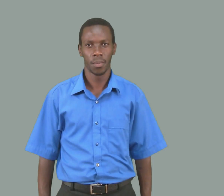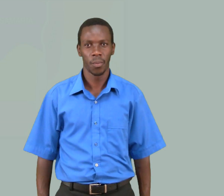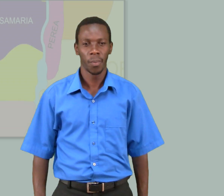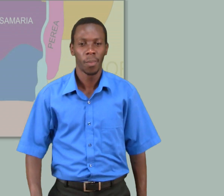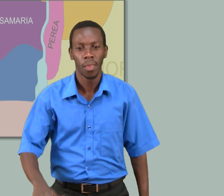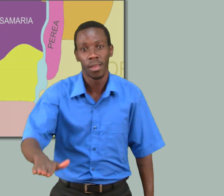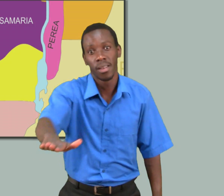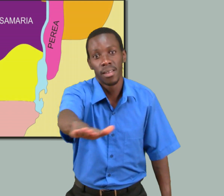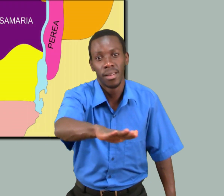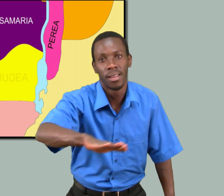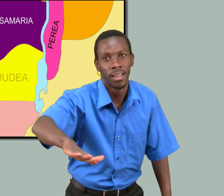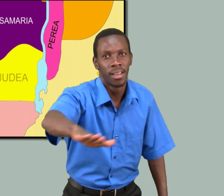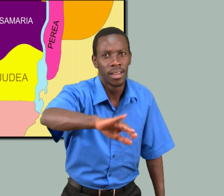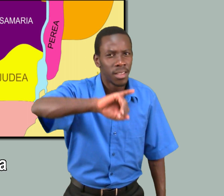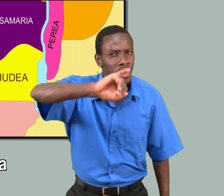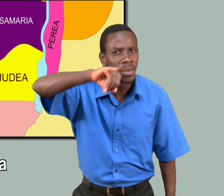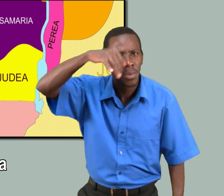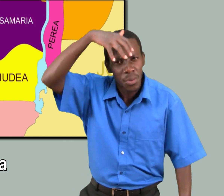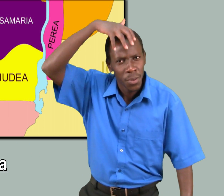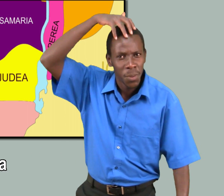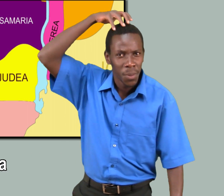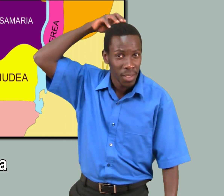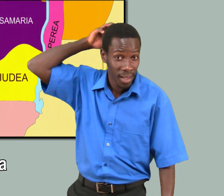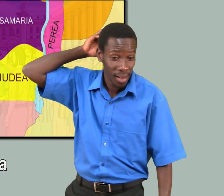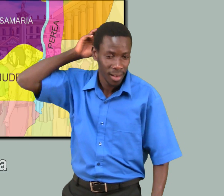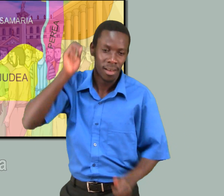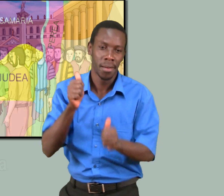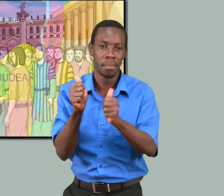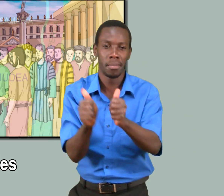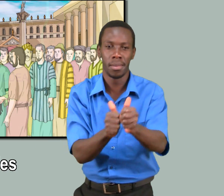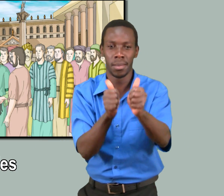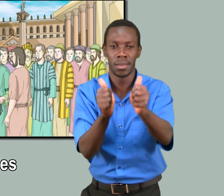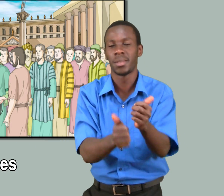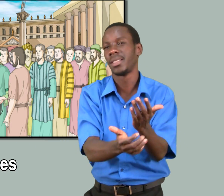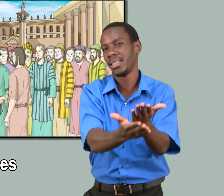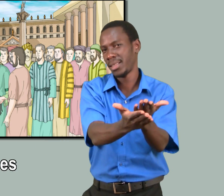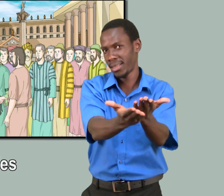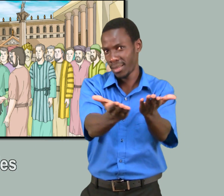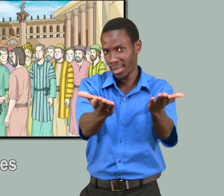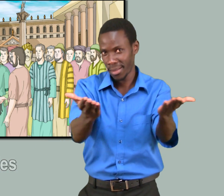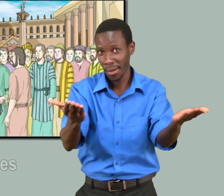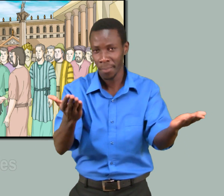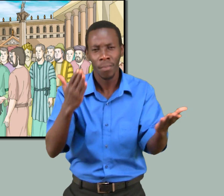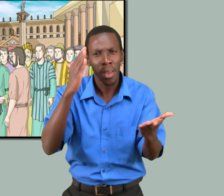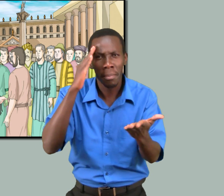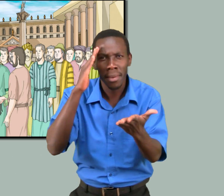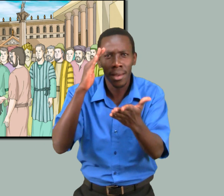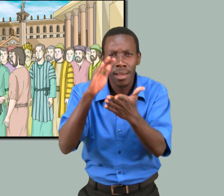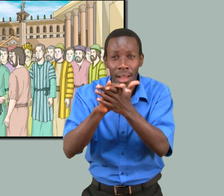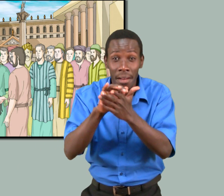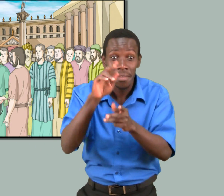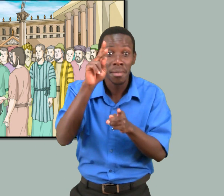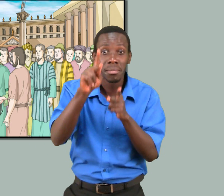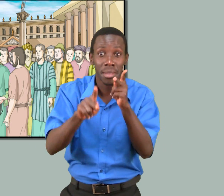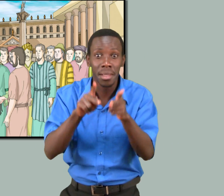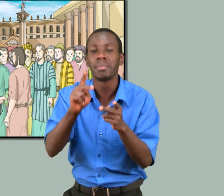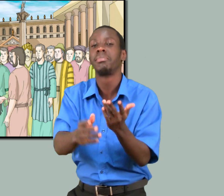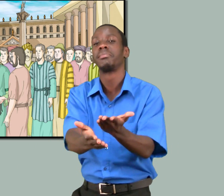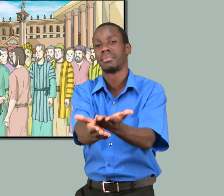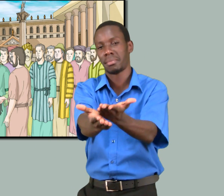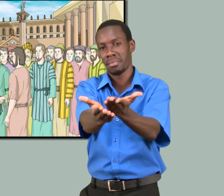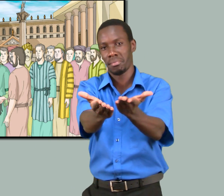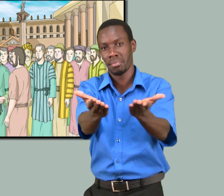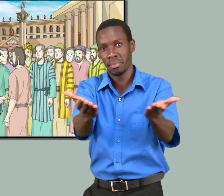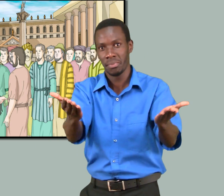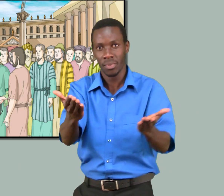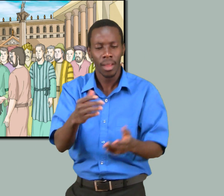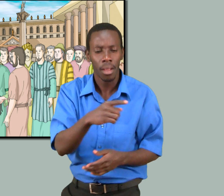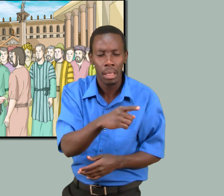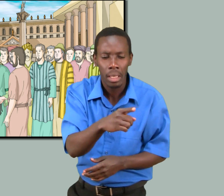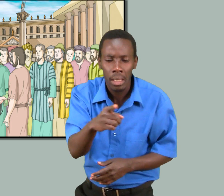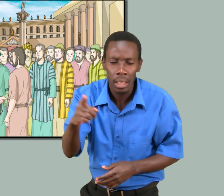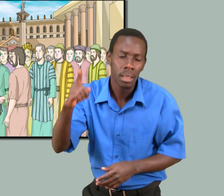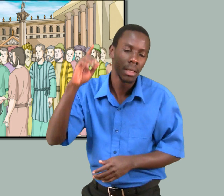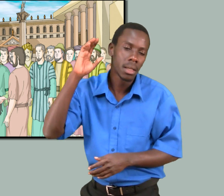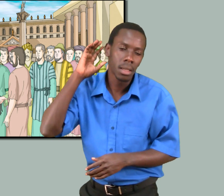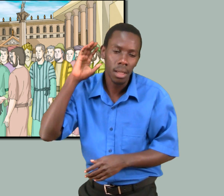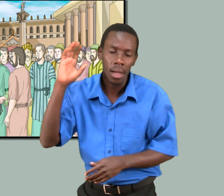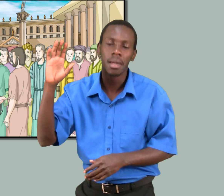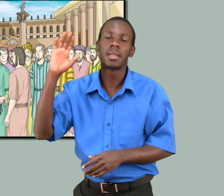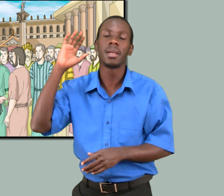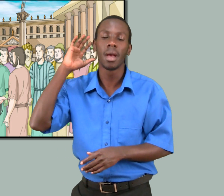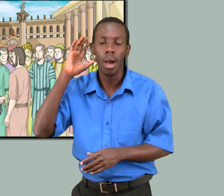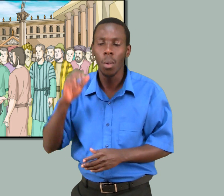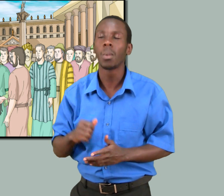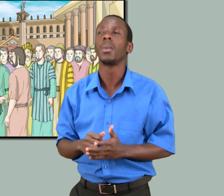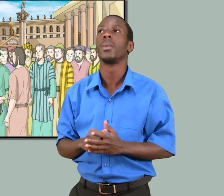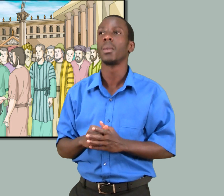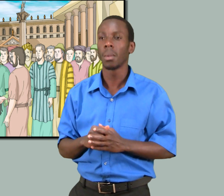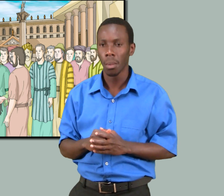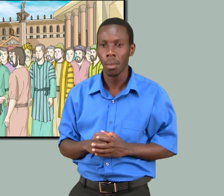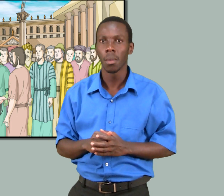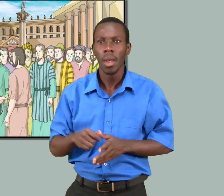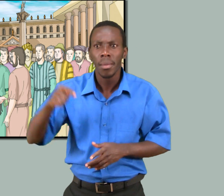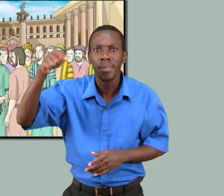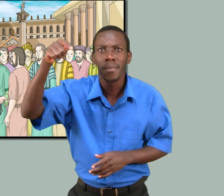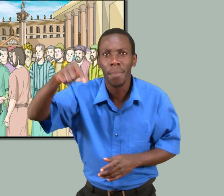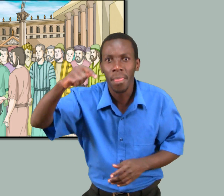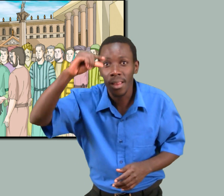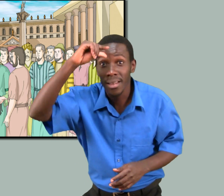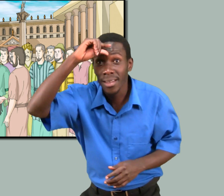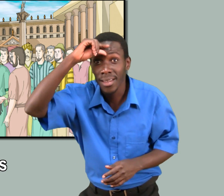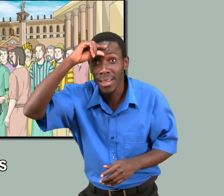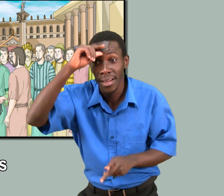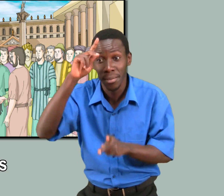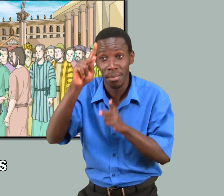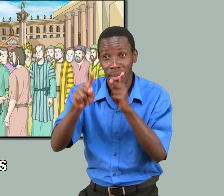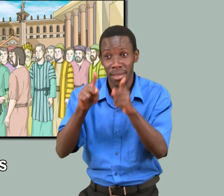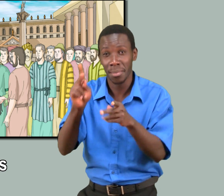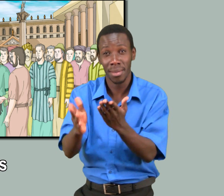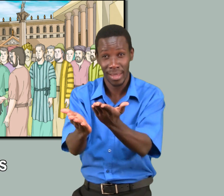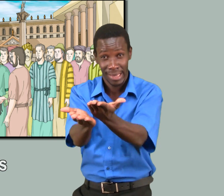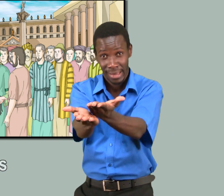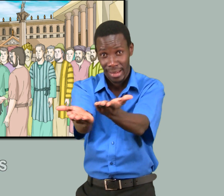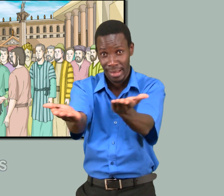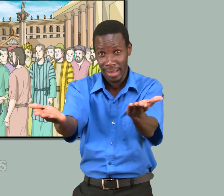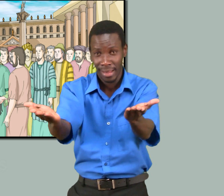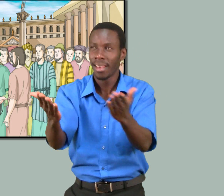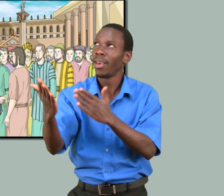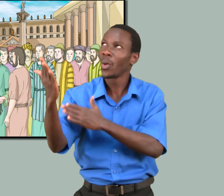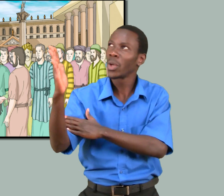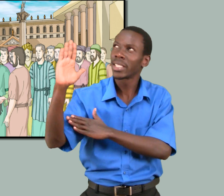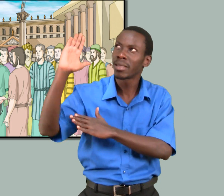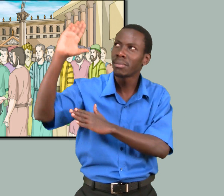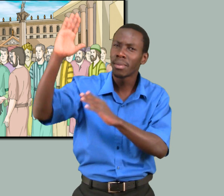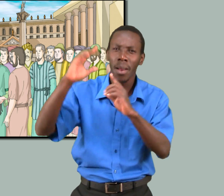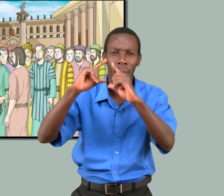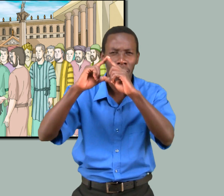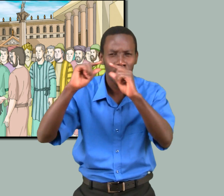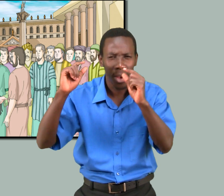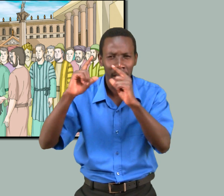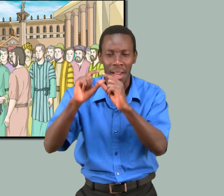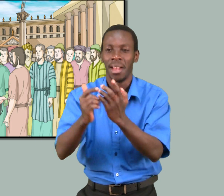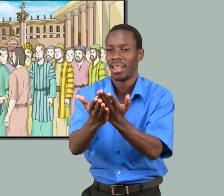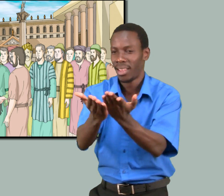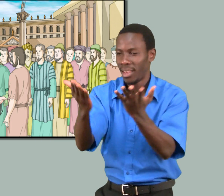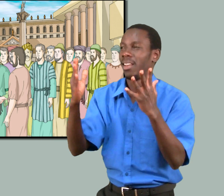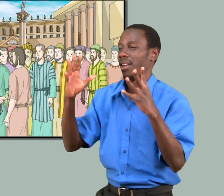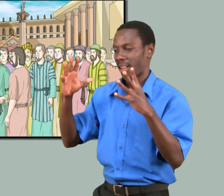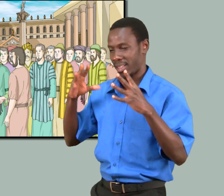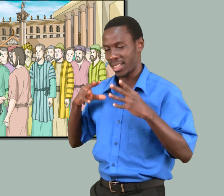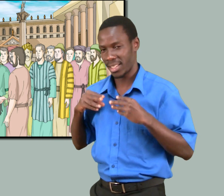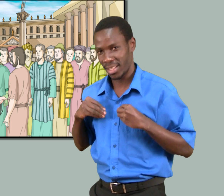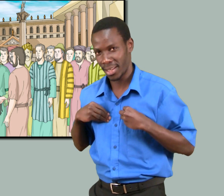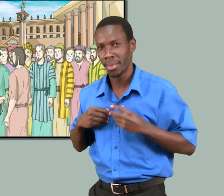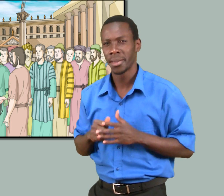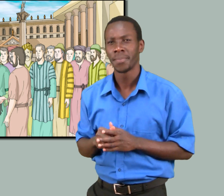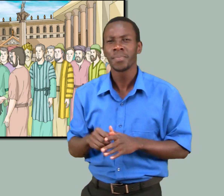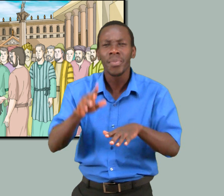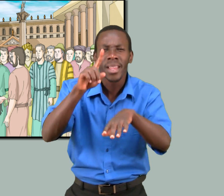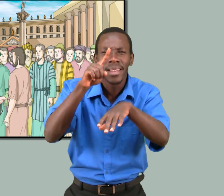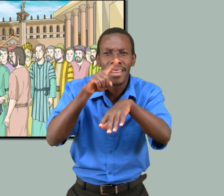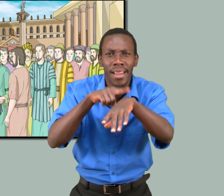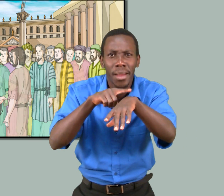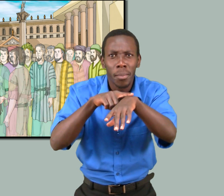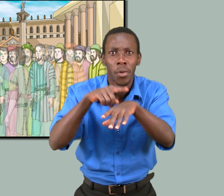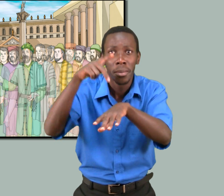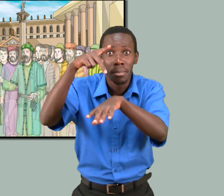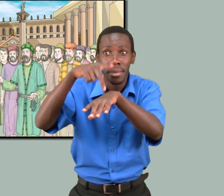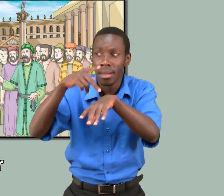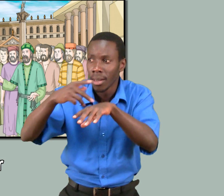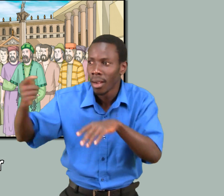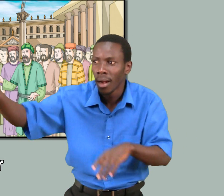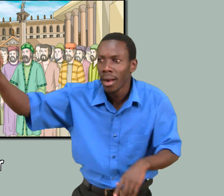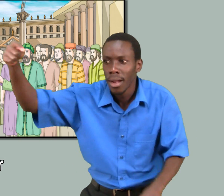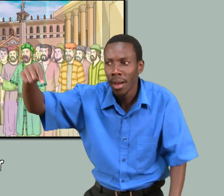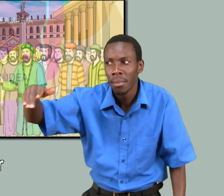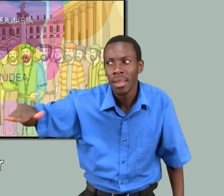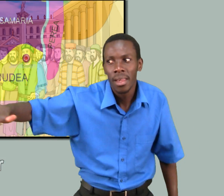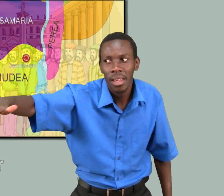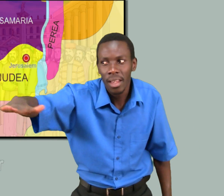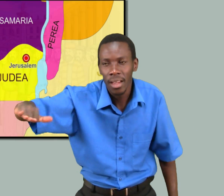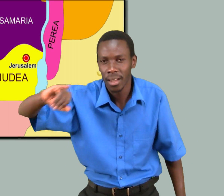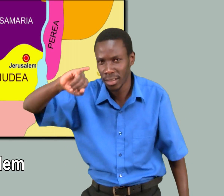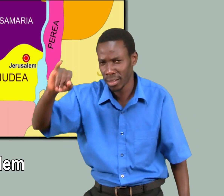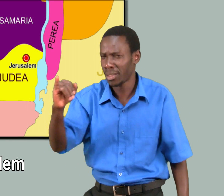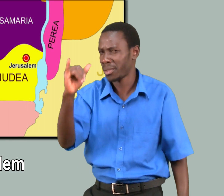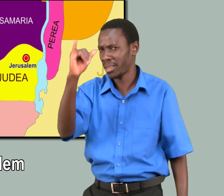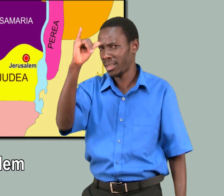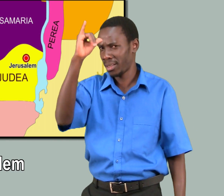The apostles and brothers throughout Judea soon heard that the Gentiles also had received the word of God.